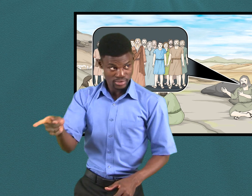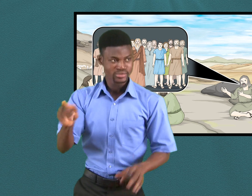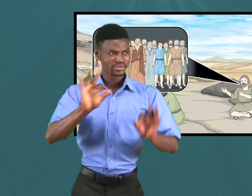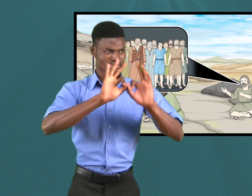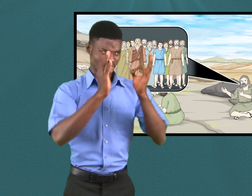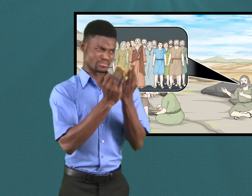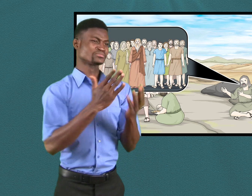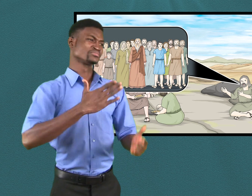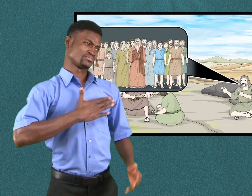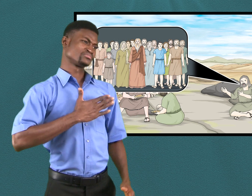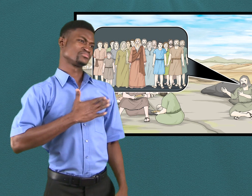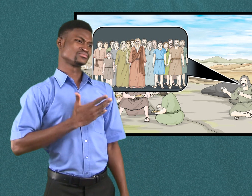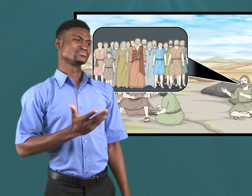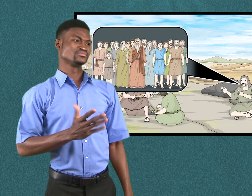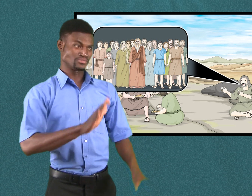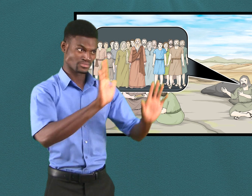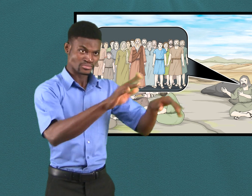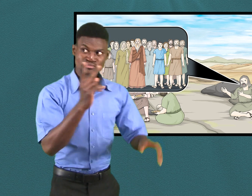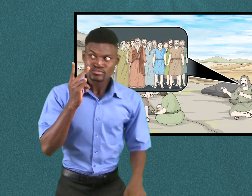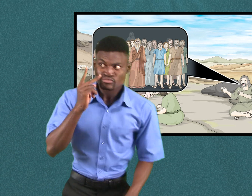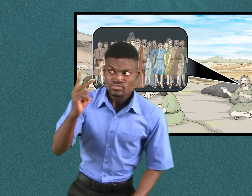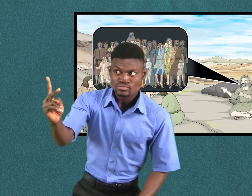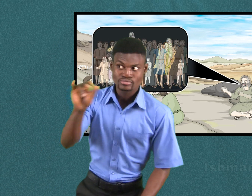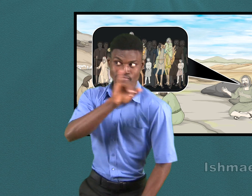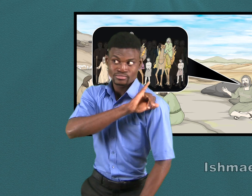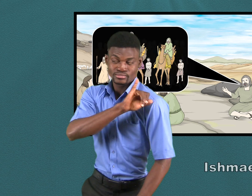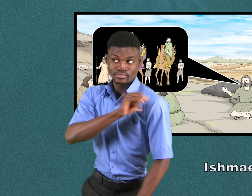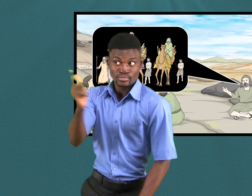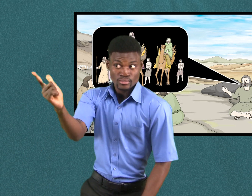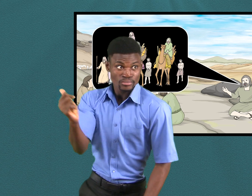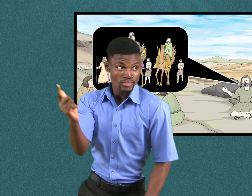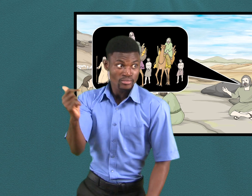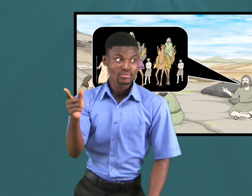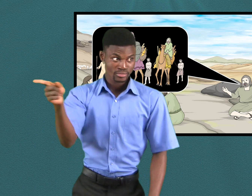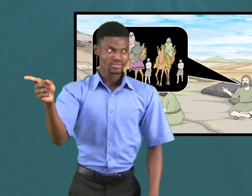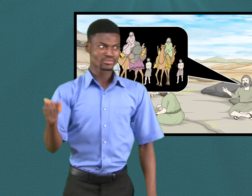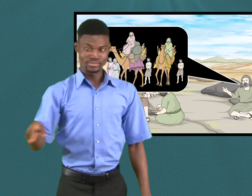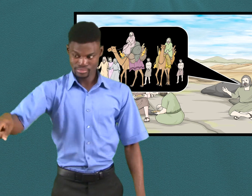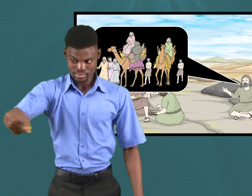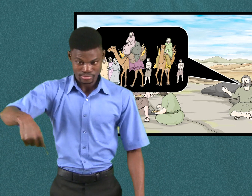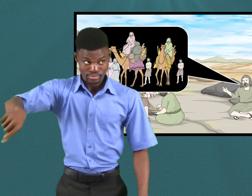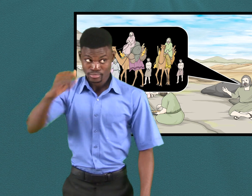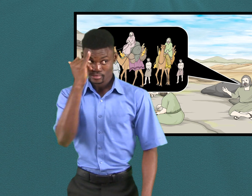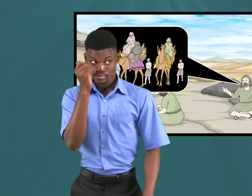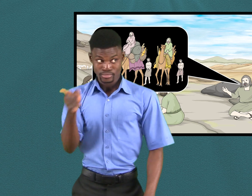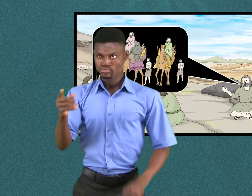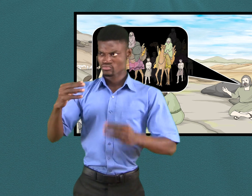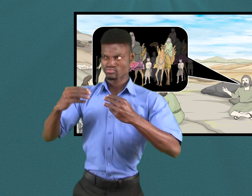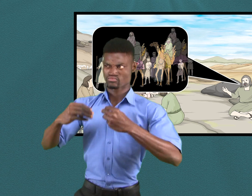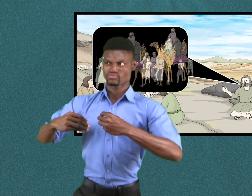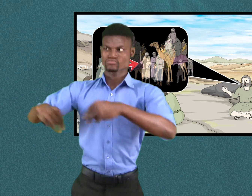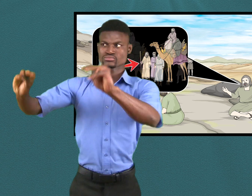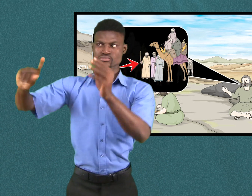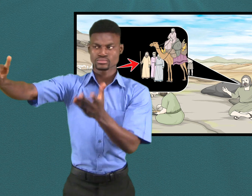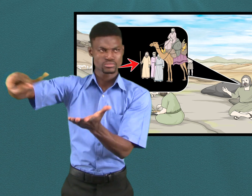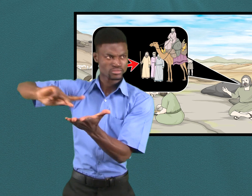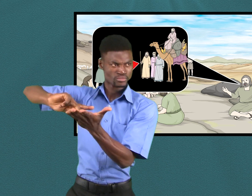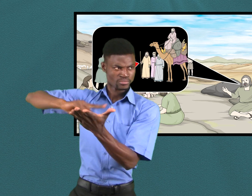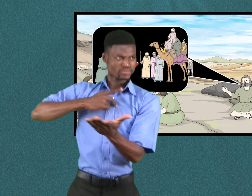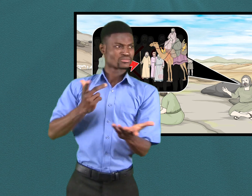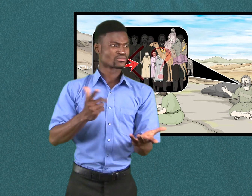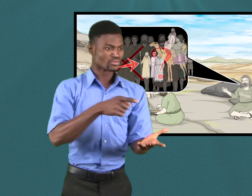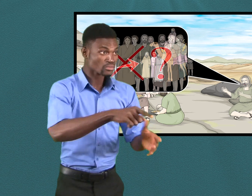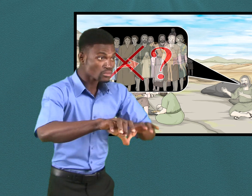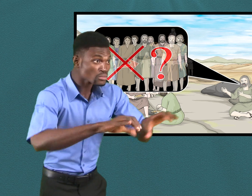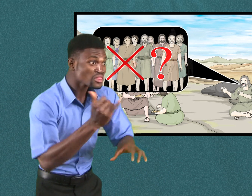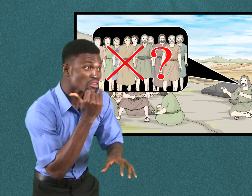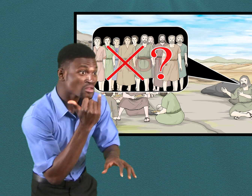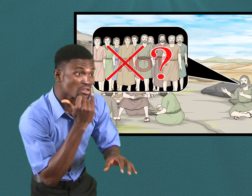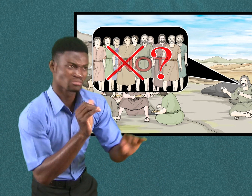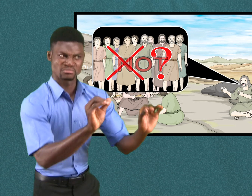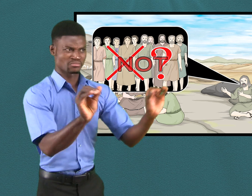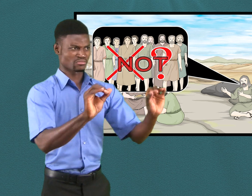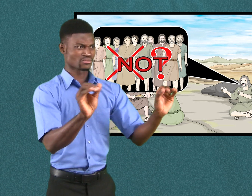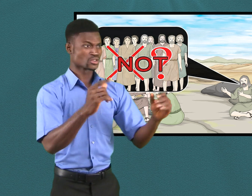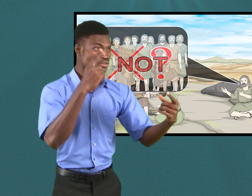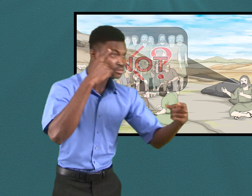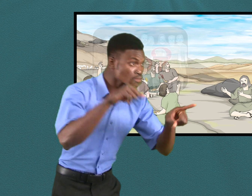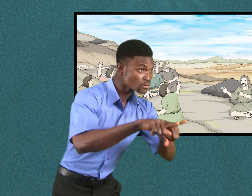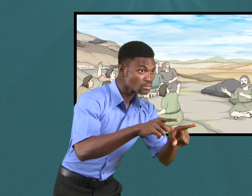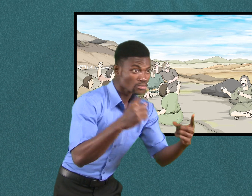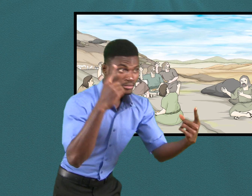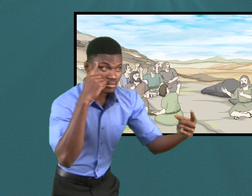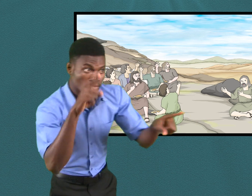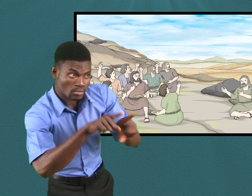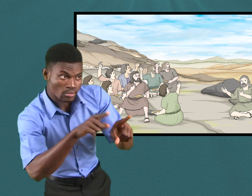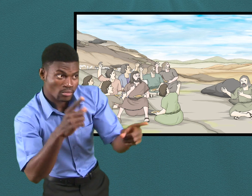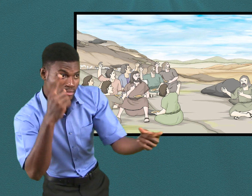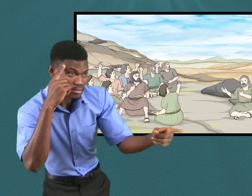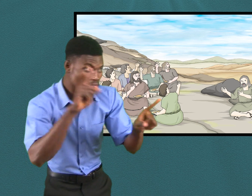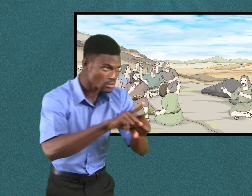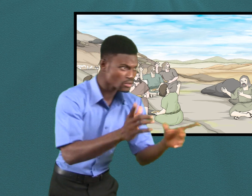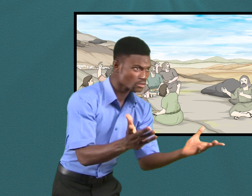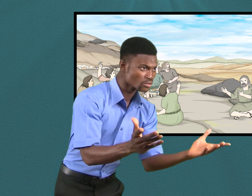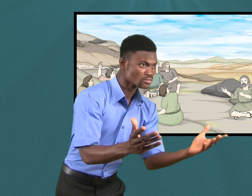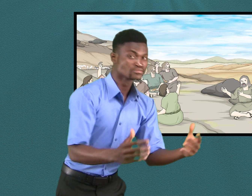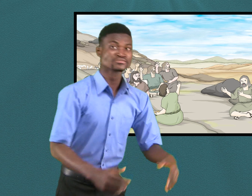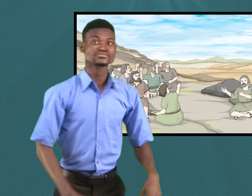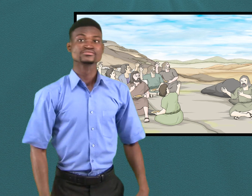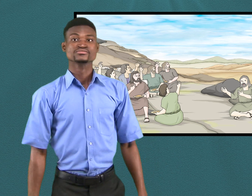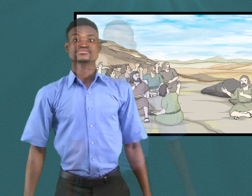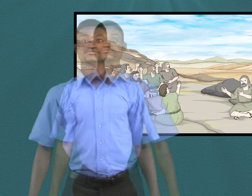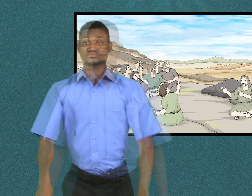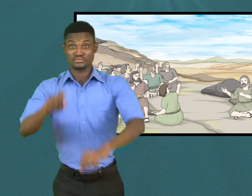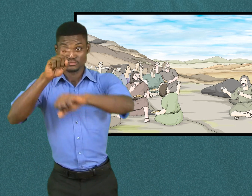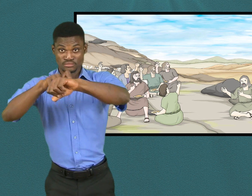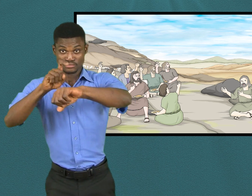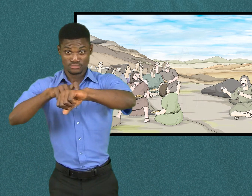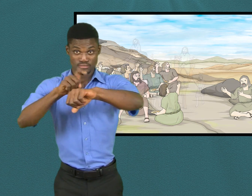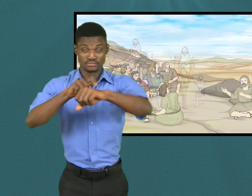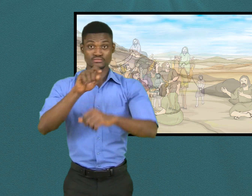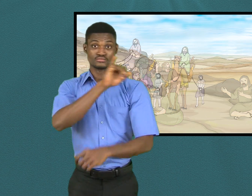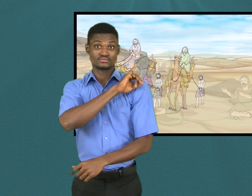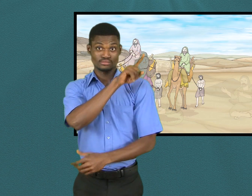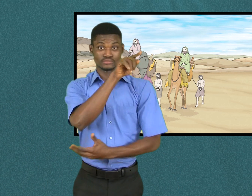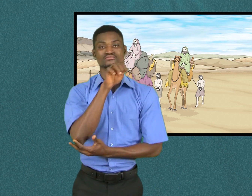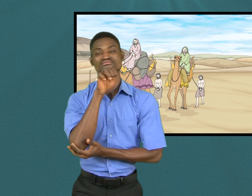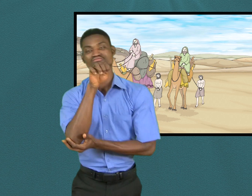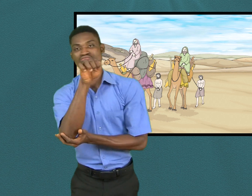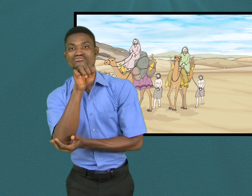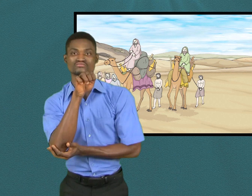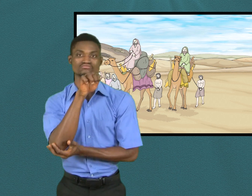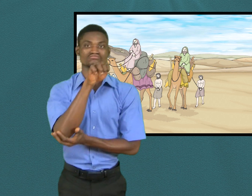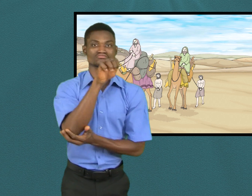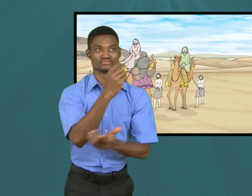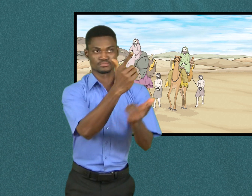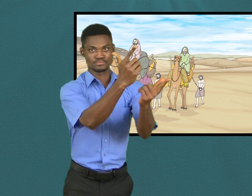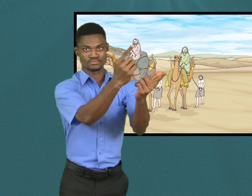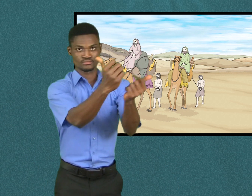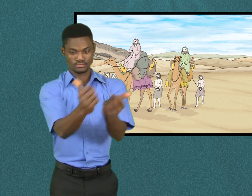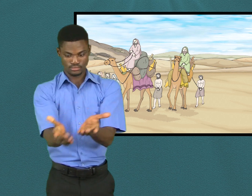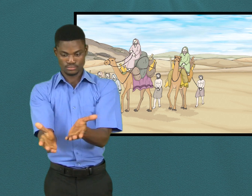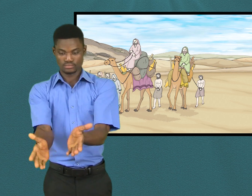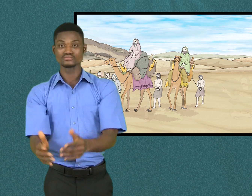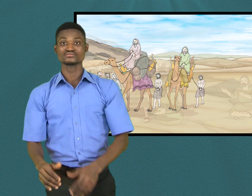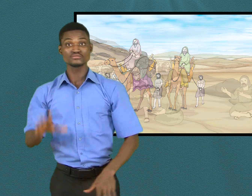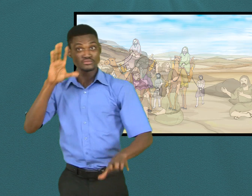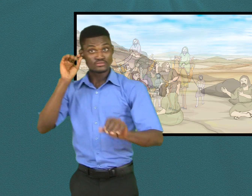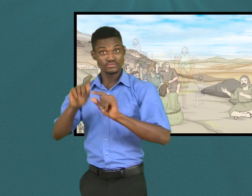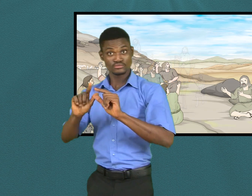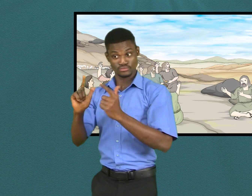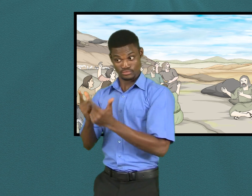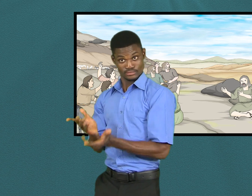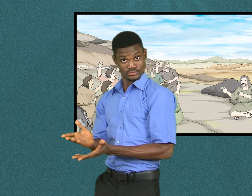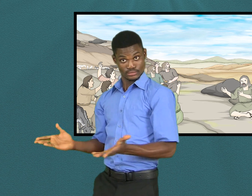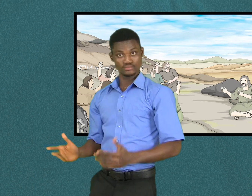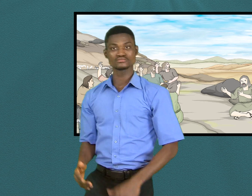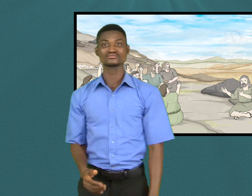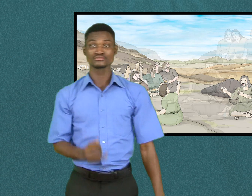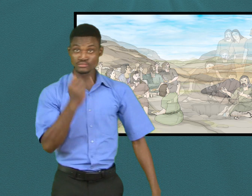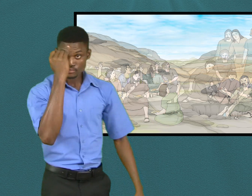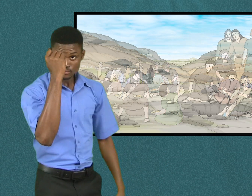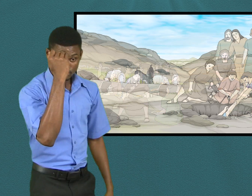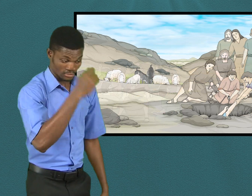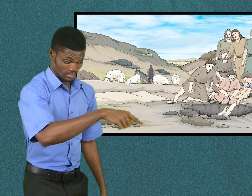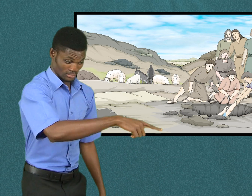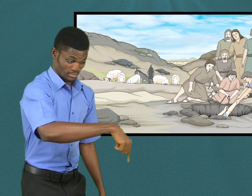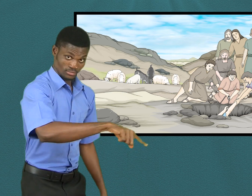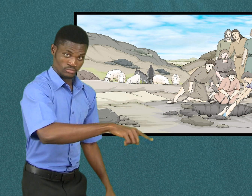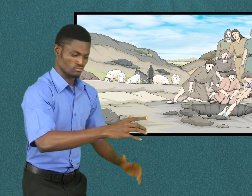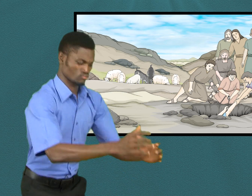Come, let us sell him to the Ishmaelites and not lay a hand on him; for he is our brother, our own flesh.”